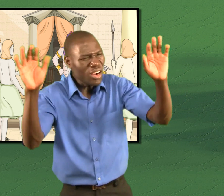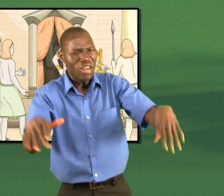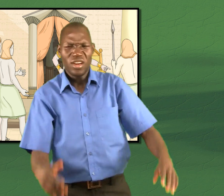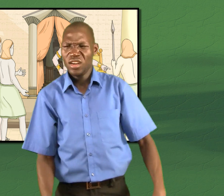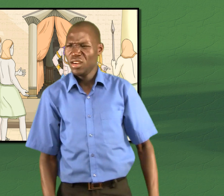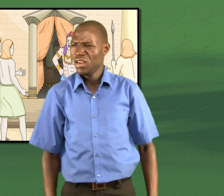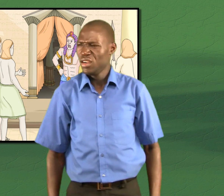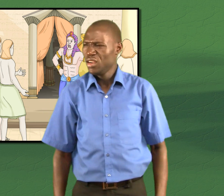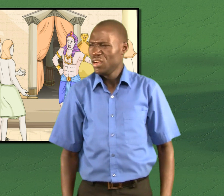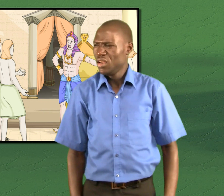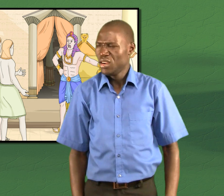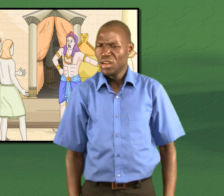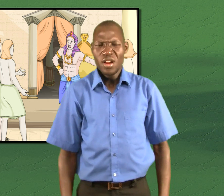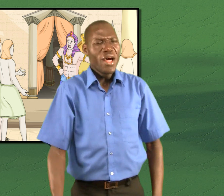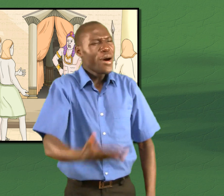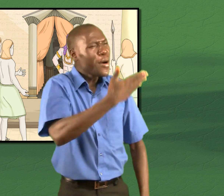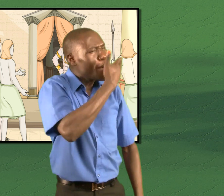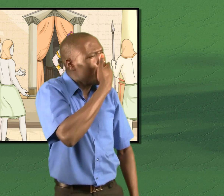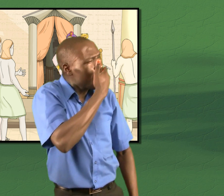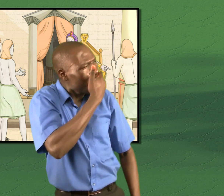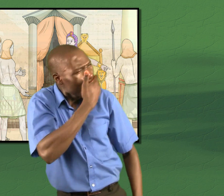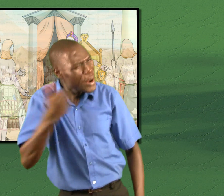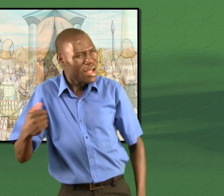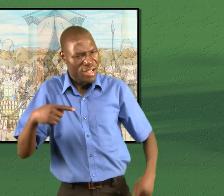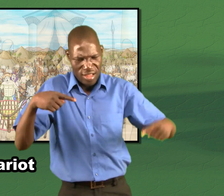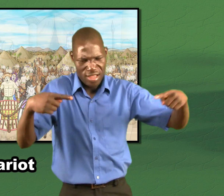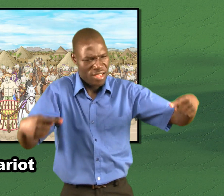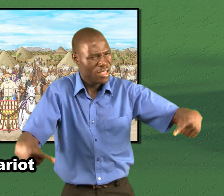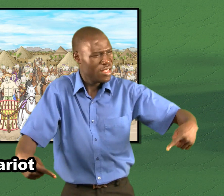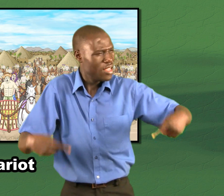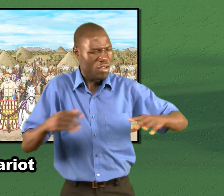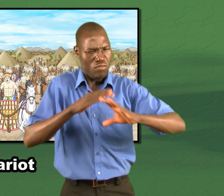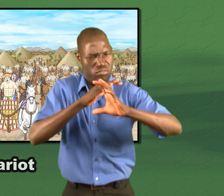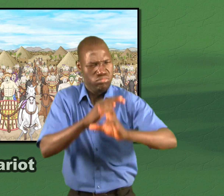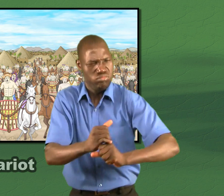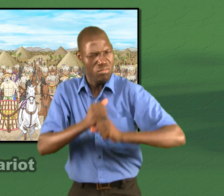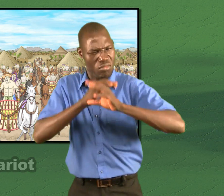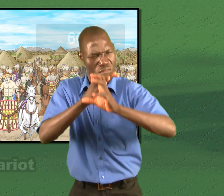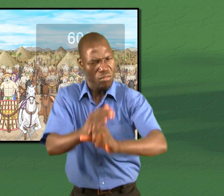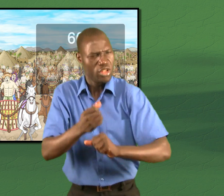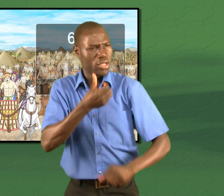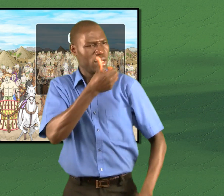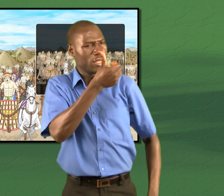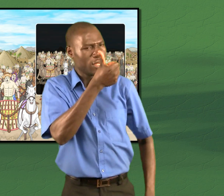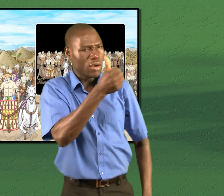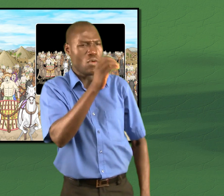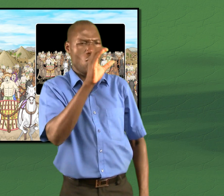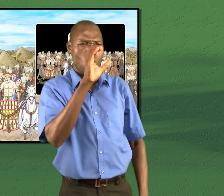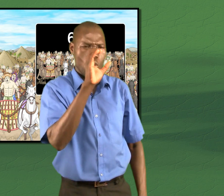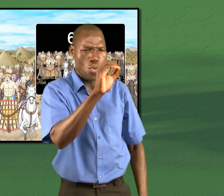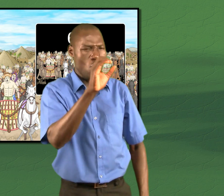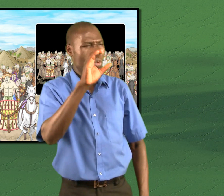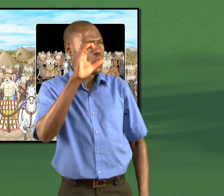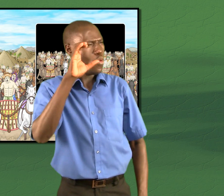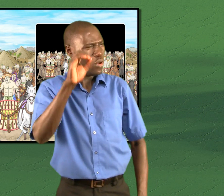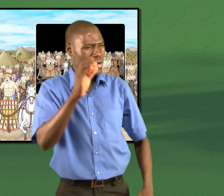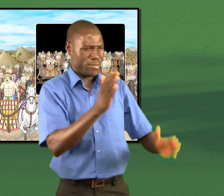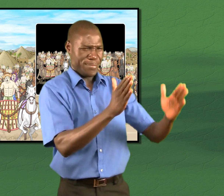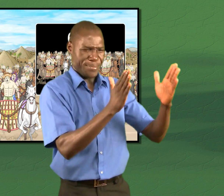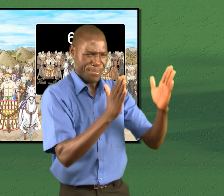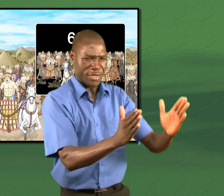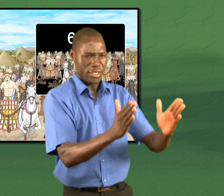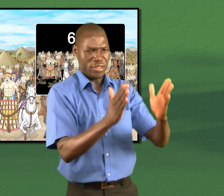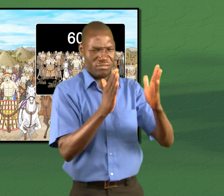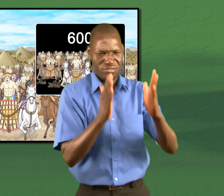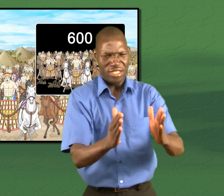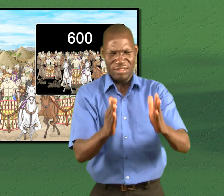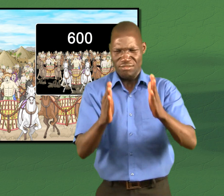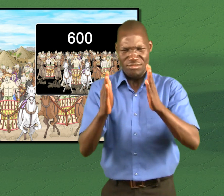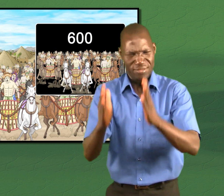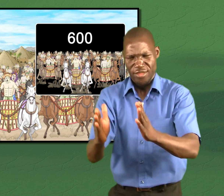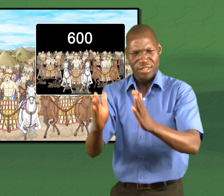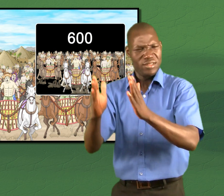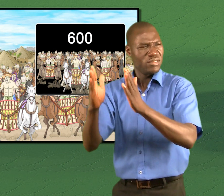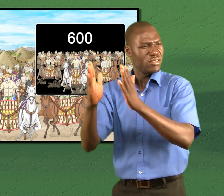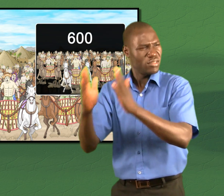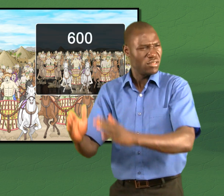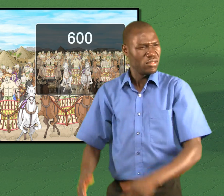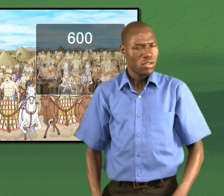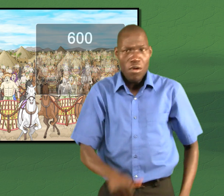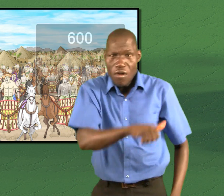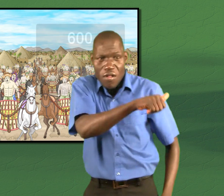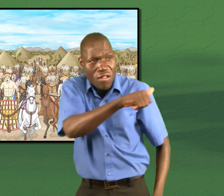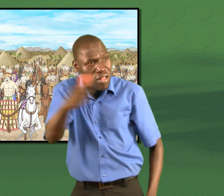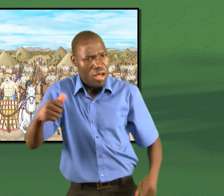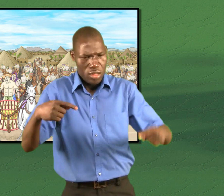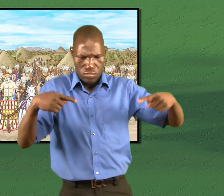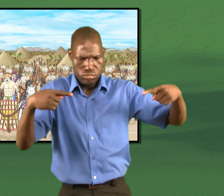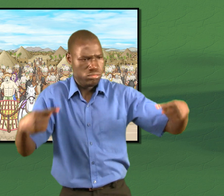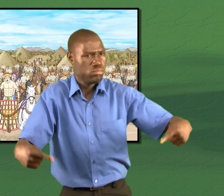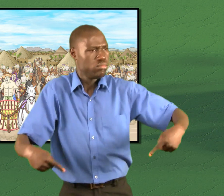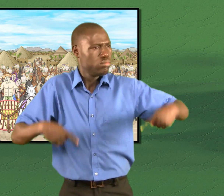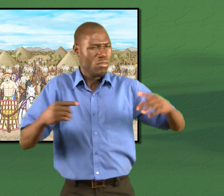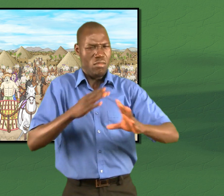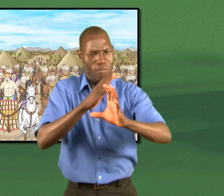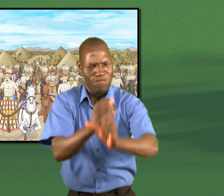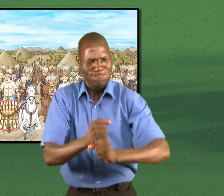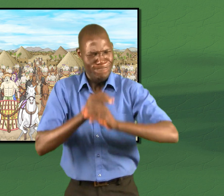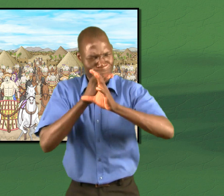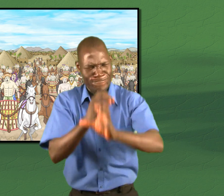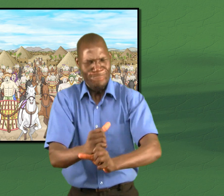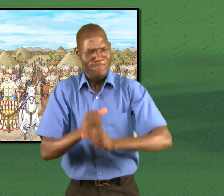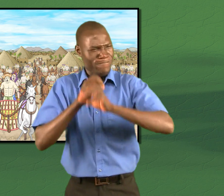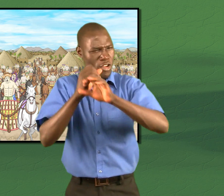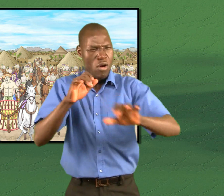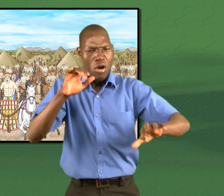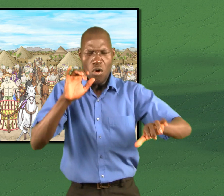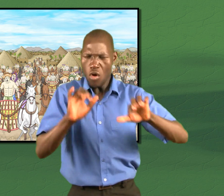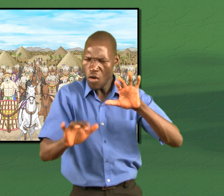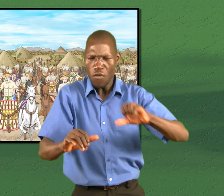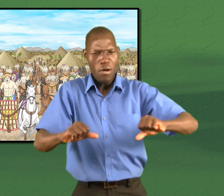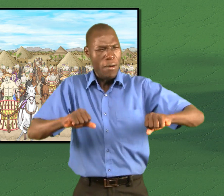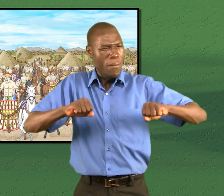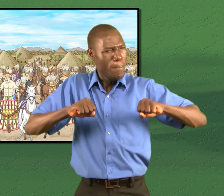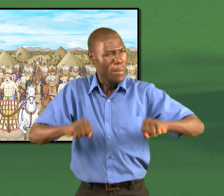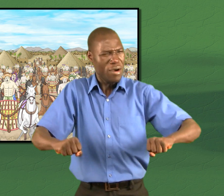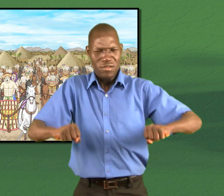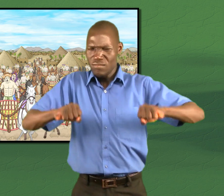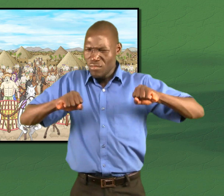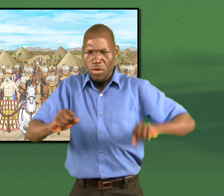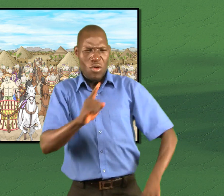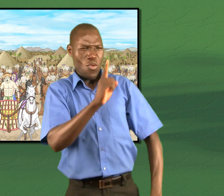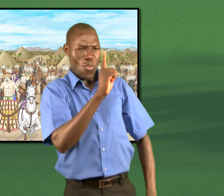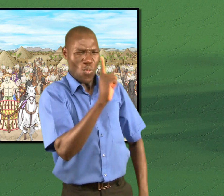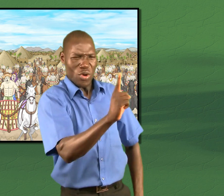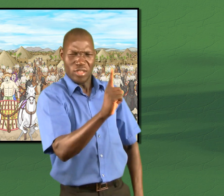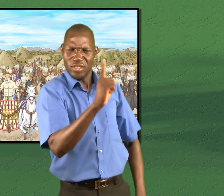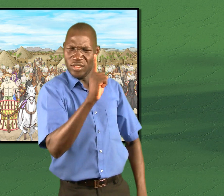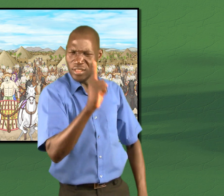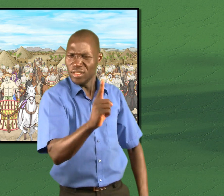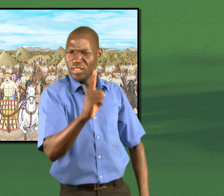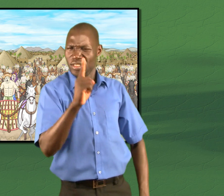So Pharaoh prepared his chariot and took his army with him.